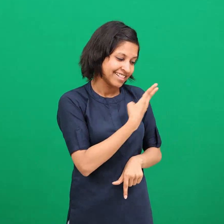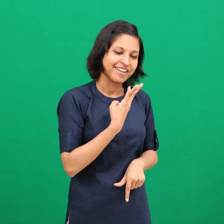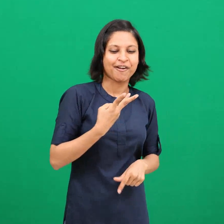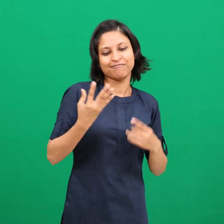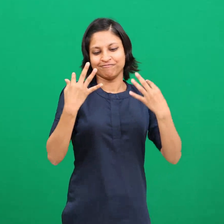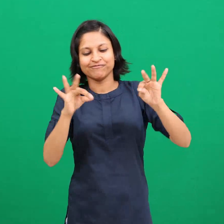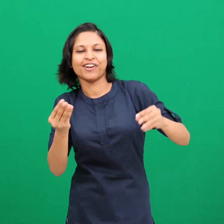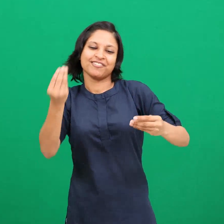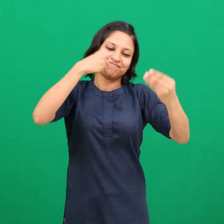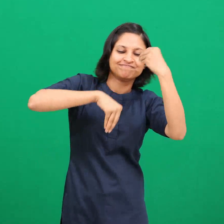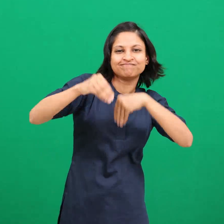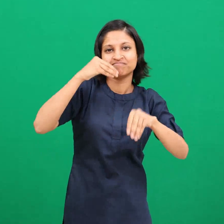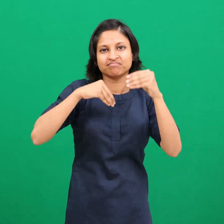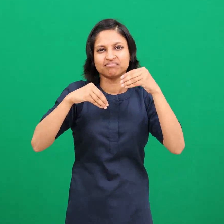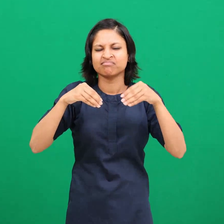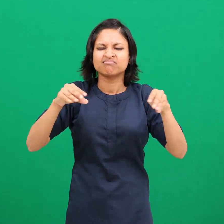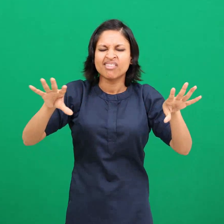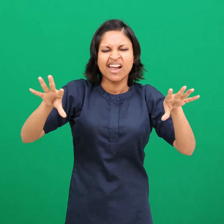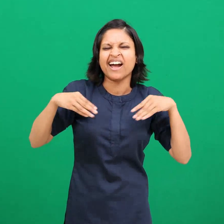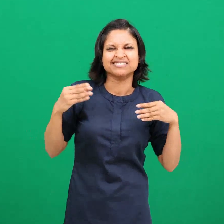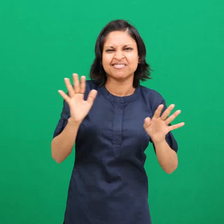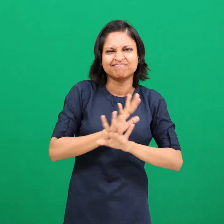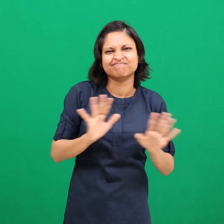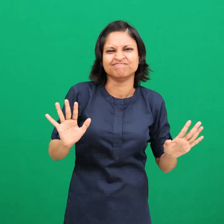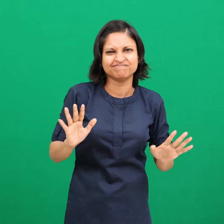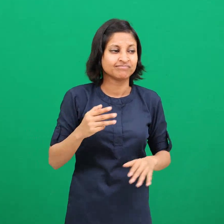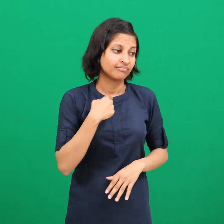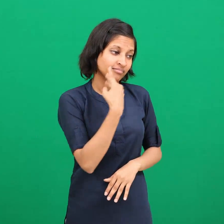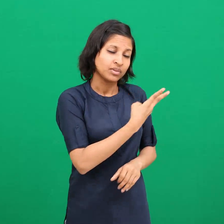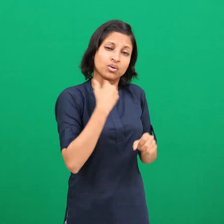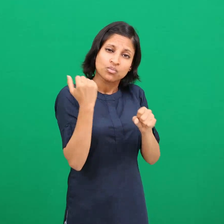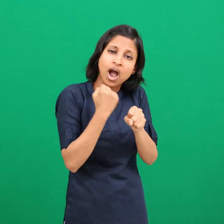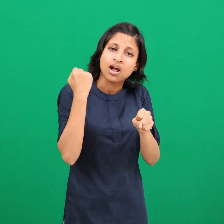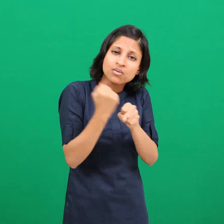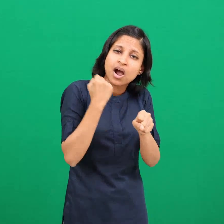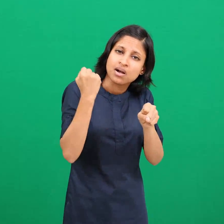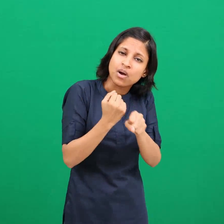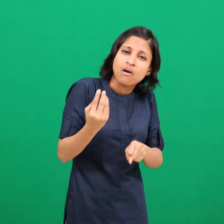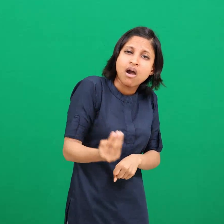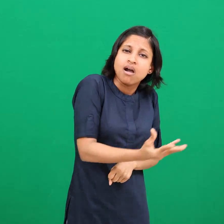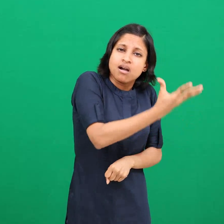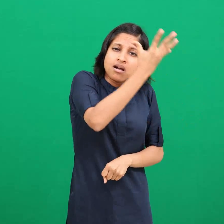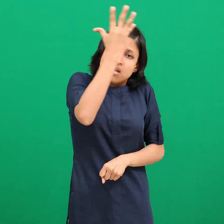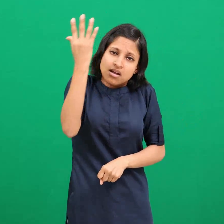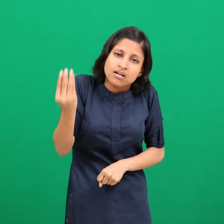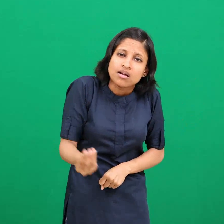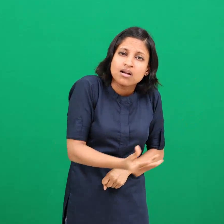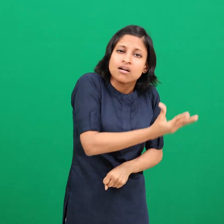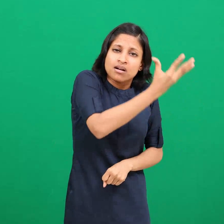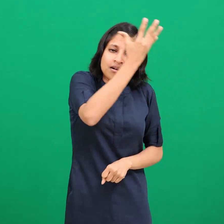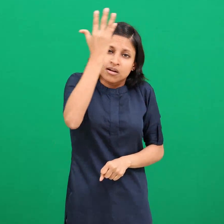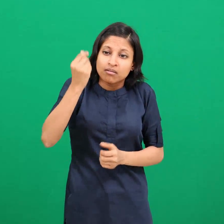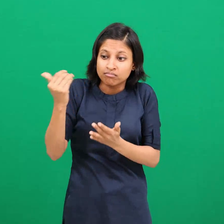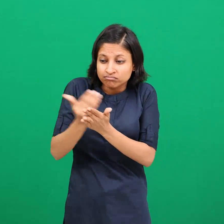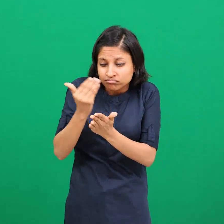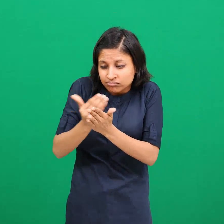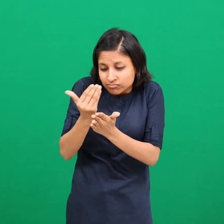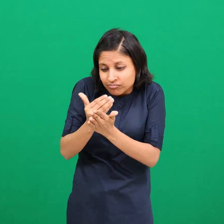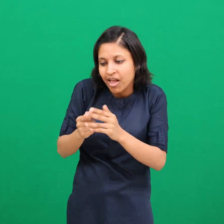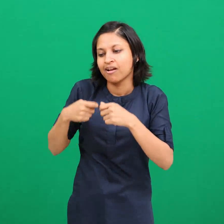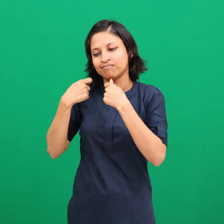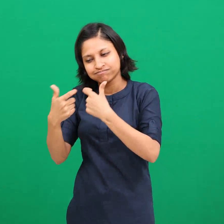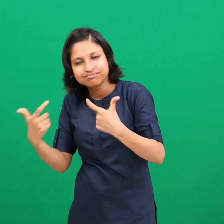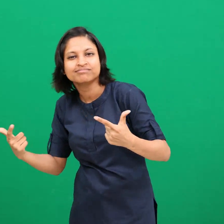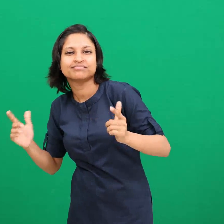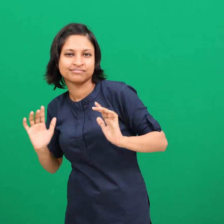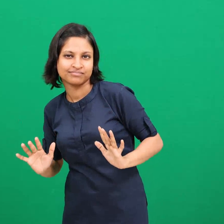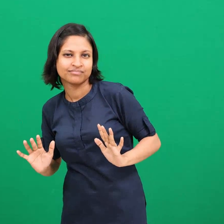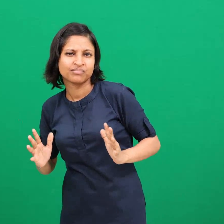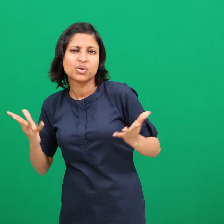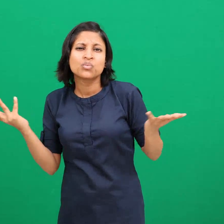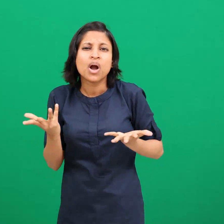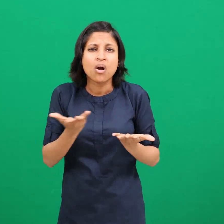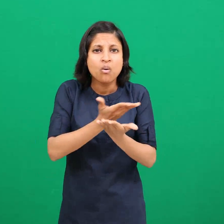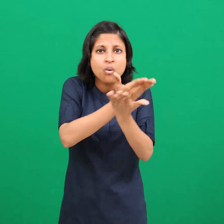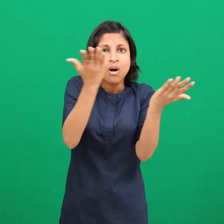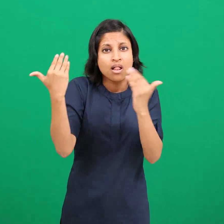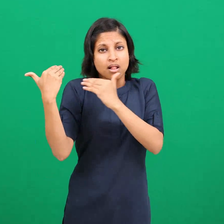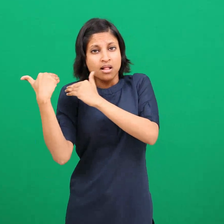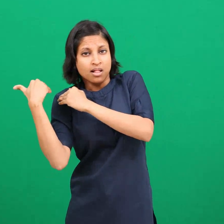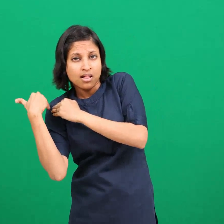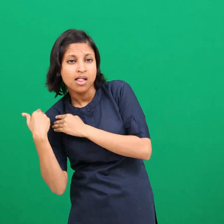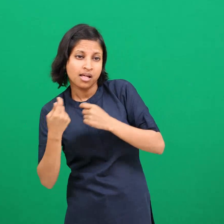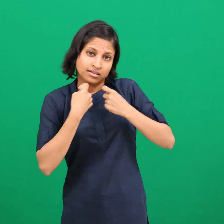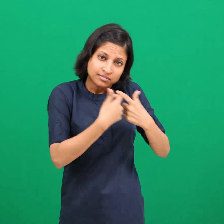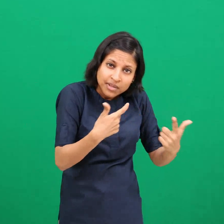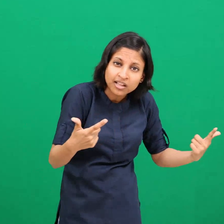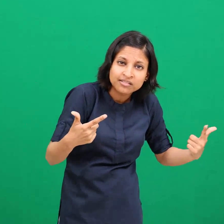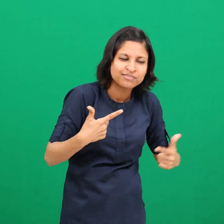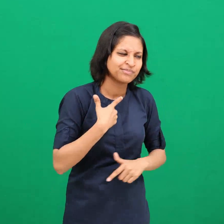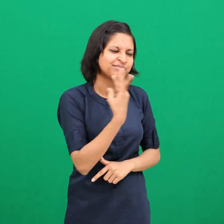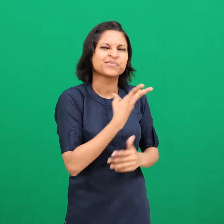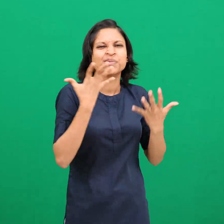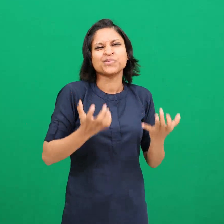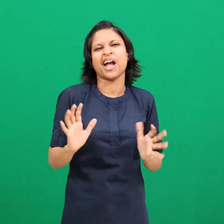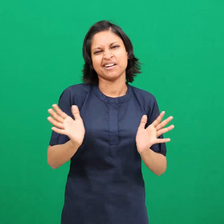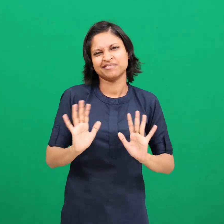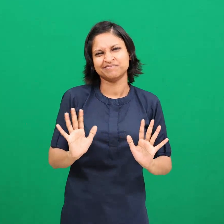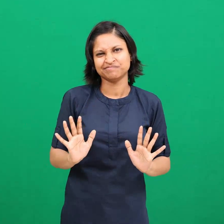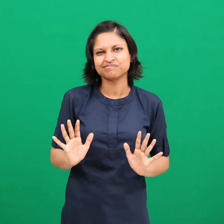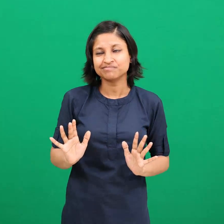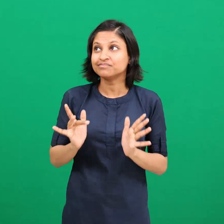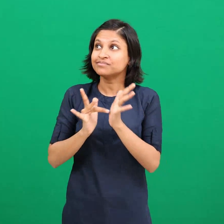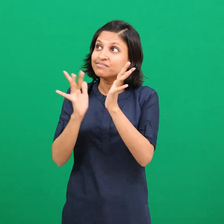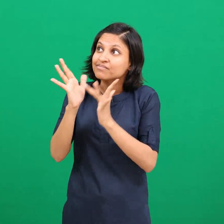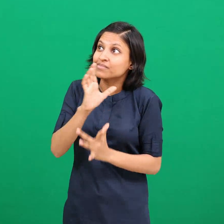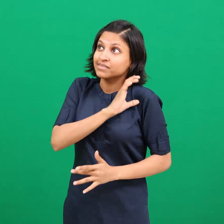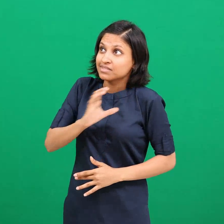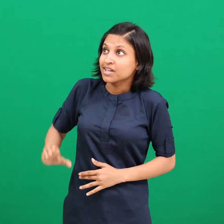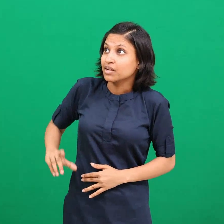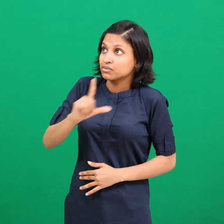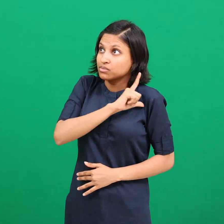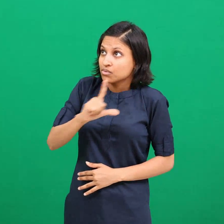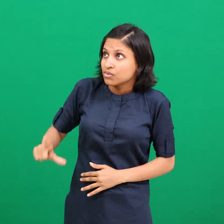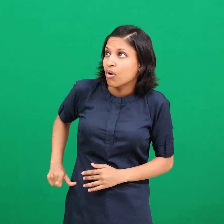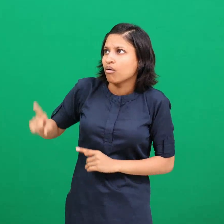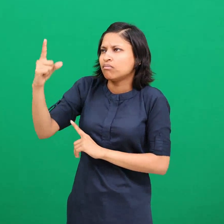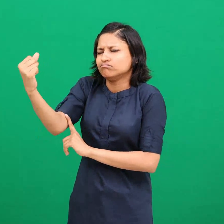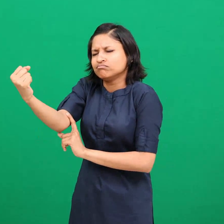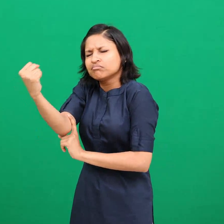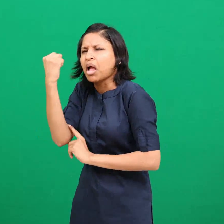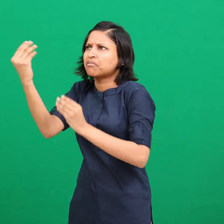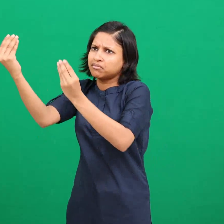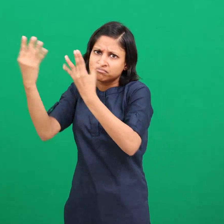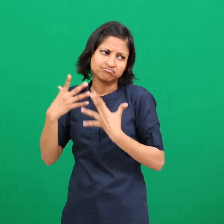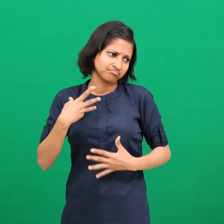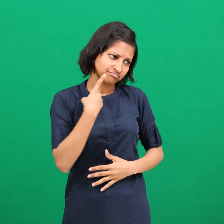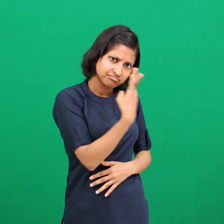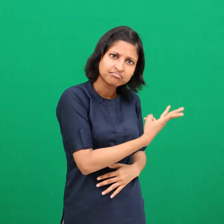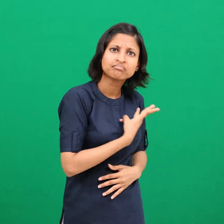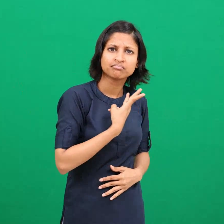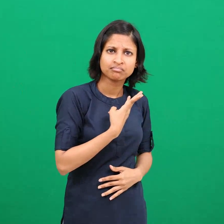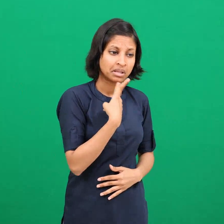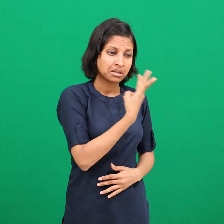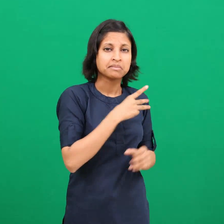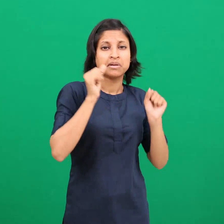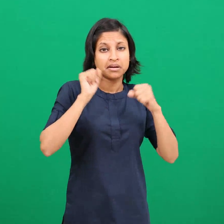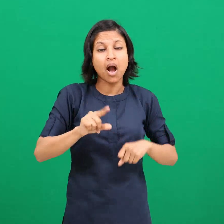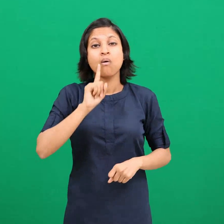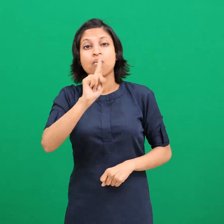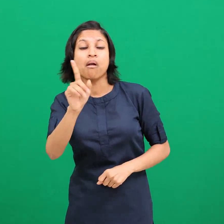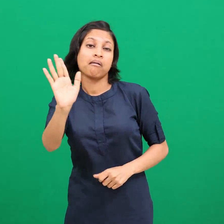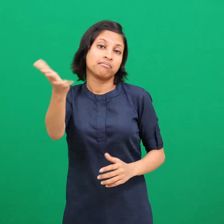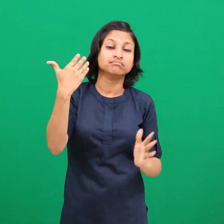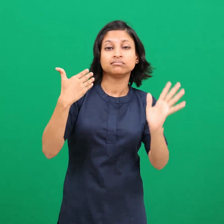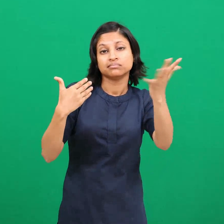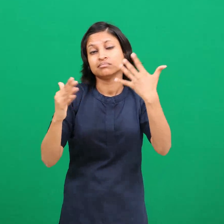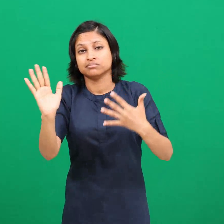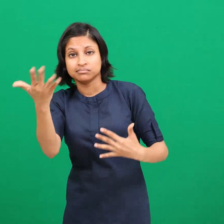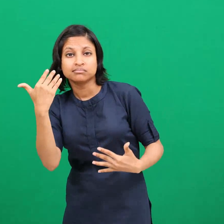Instead, in labor and toil, we worked night and day so that we would not be a burden to any of you.